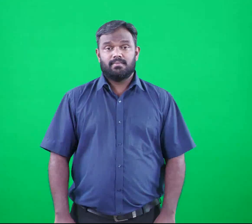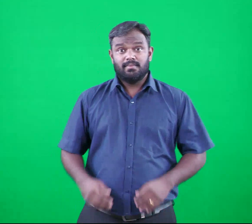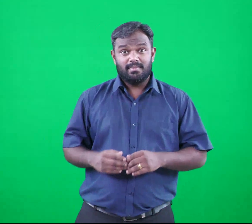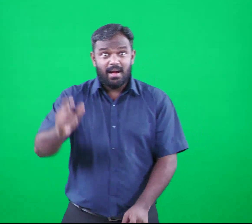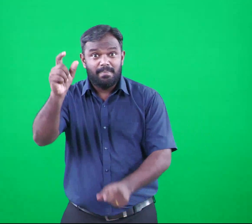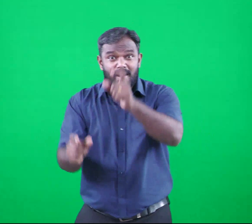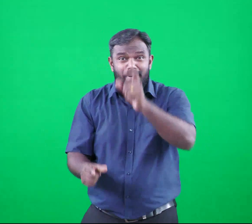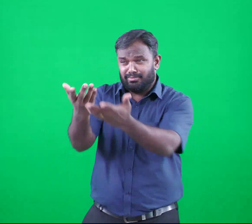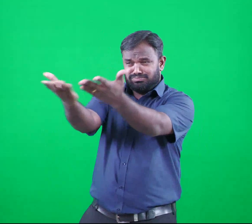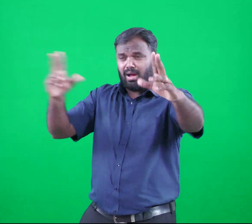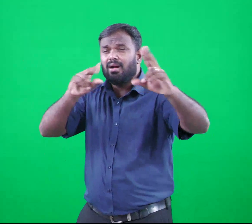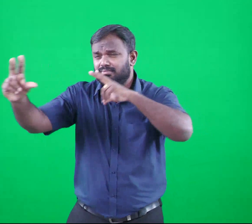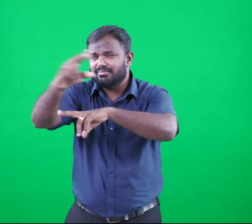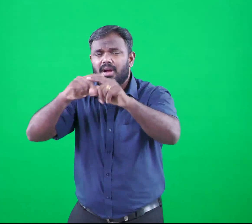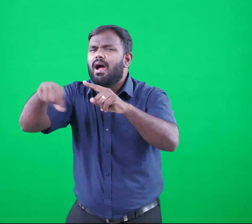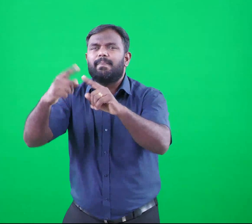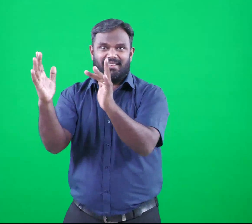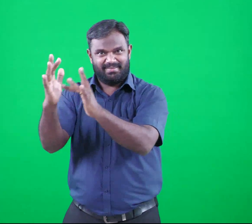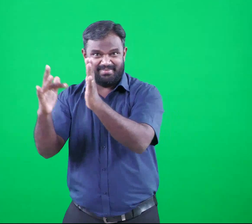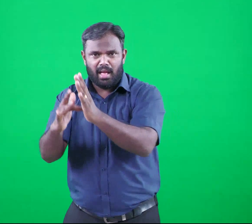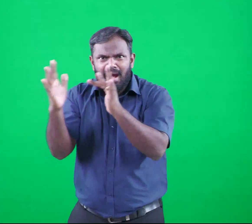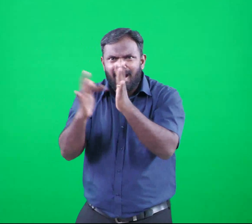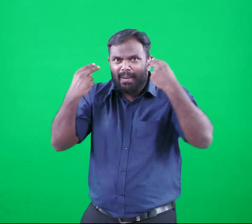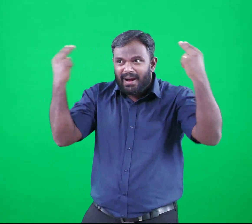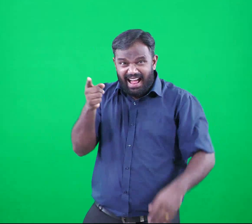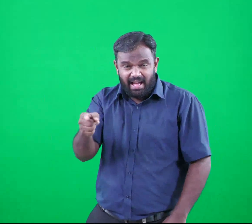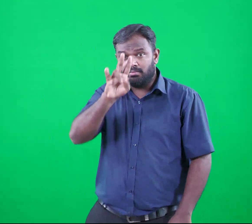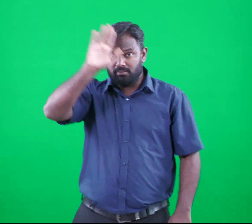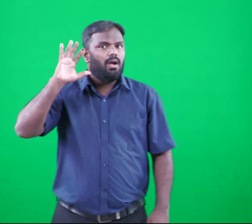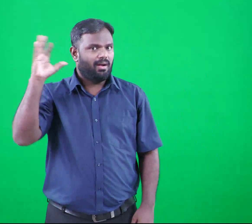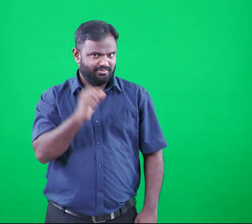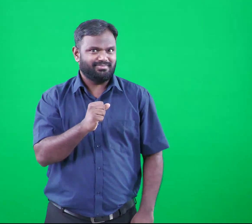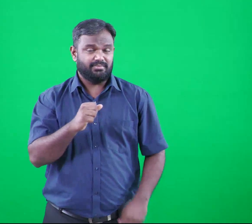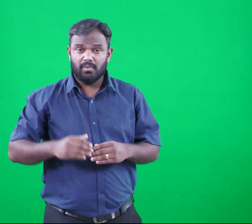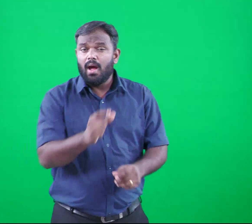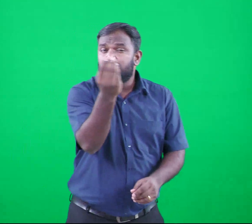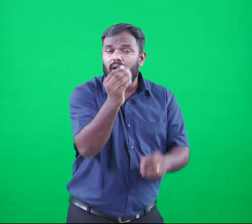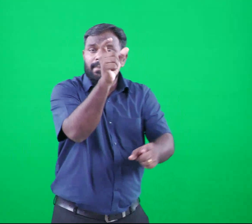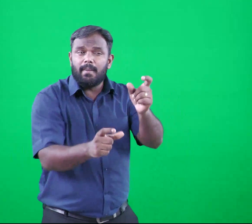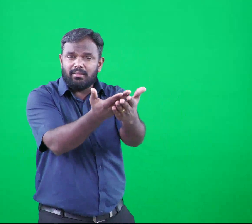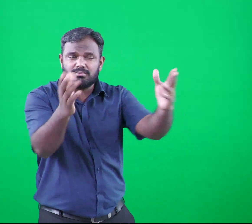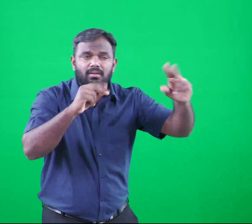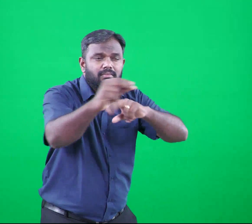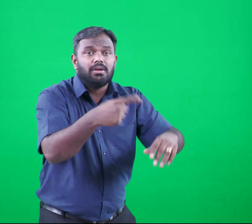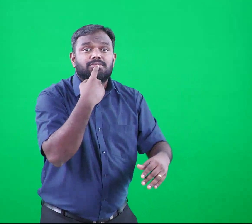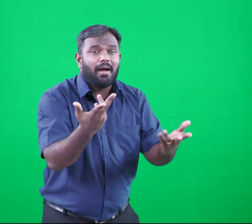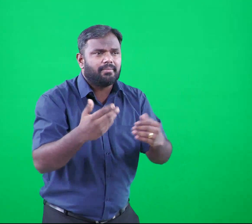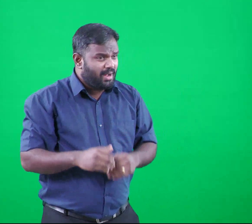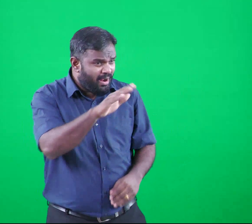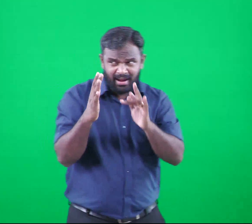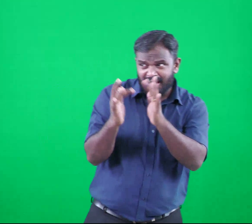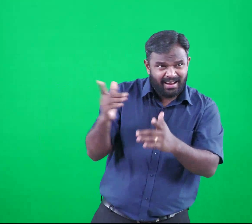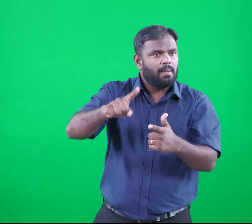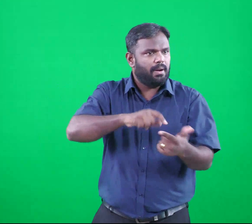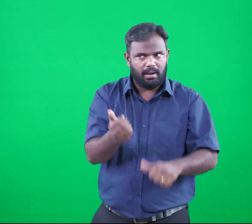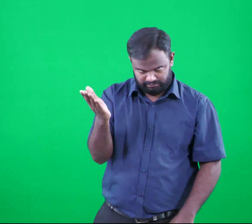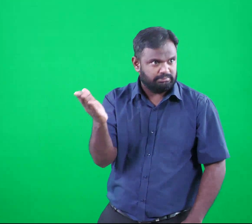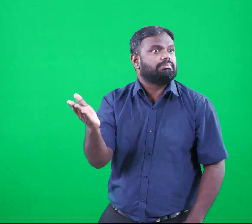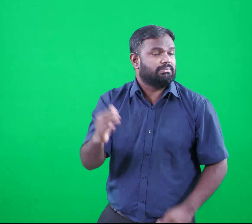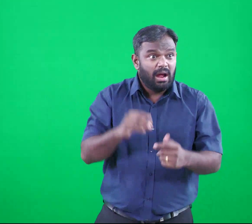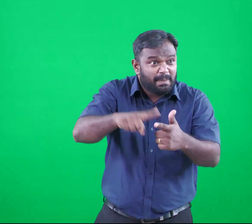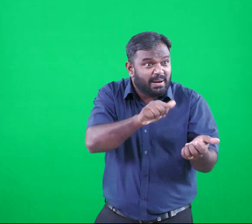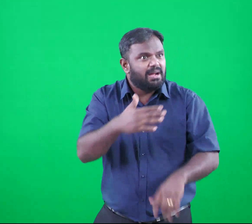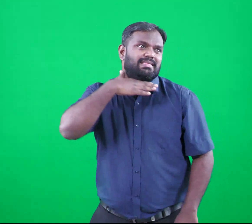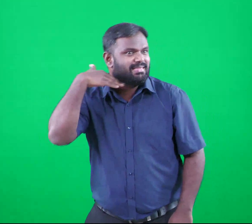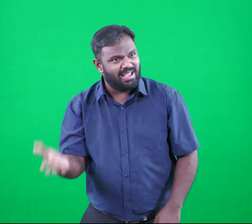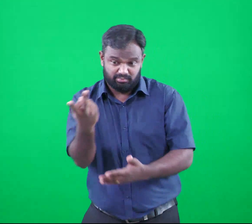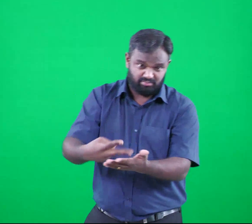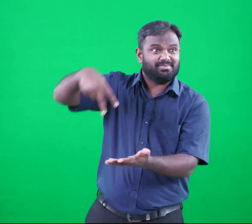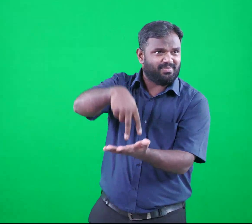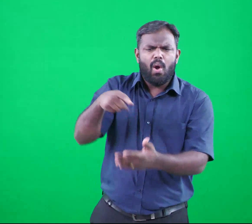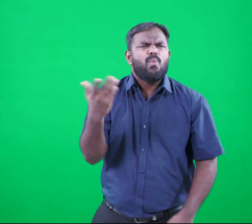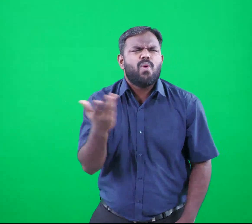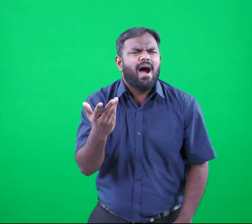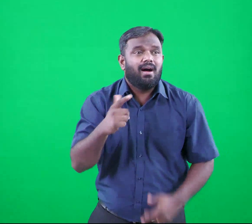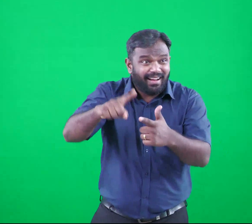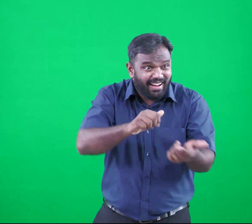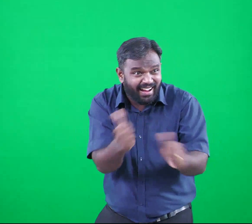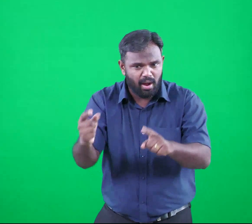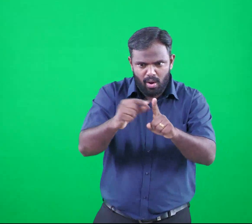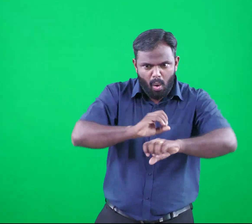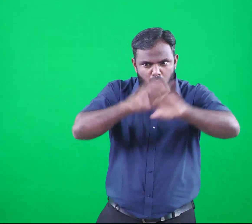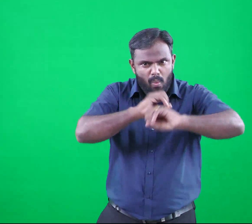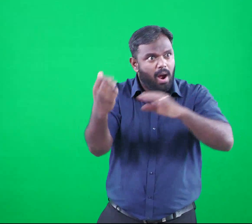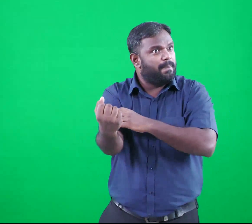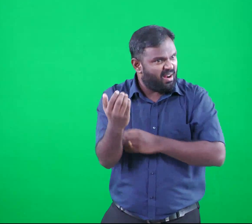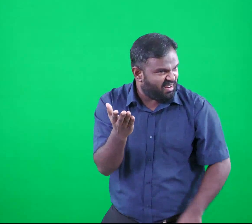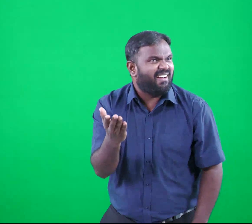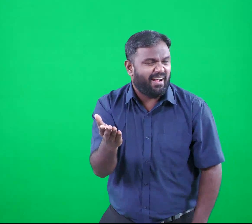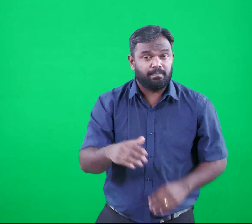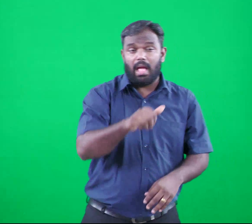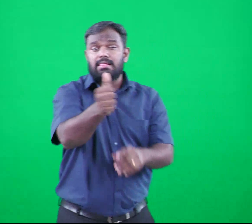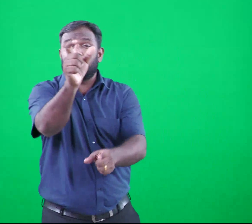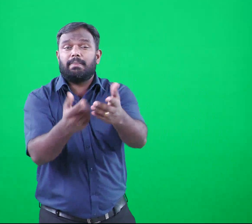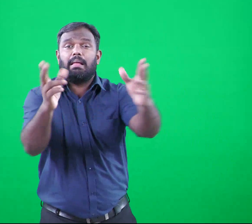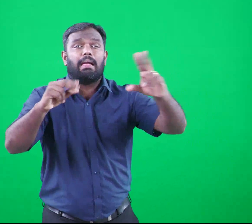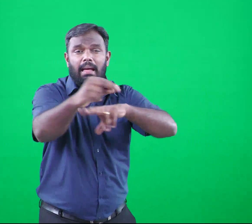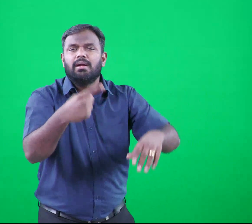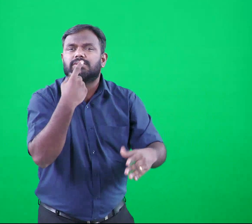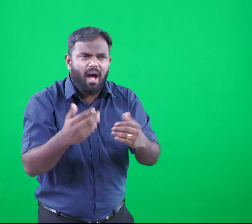Now King Herod heard about this, for Jesus ' name had become well known, and people were saying, "John the Baptist has risen from the dead!